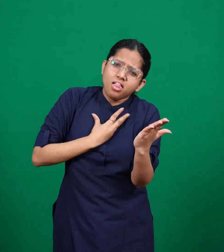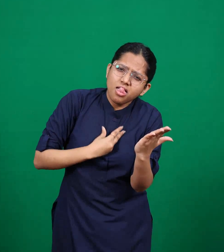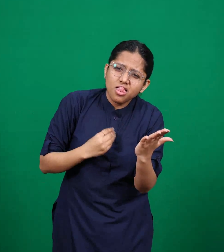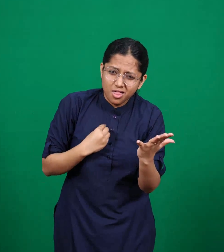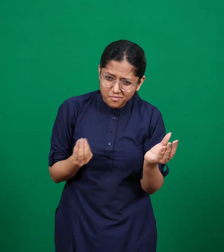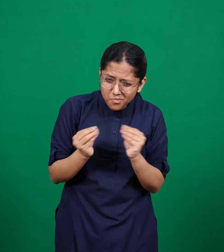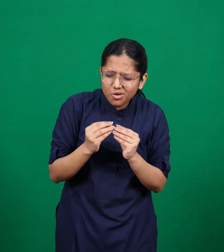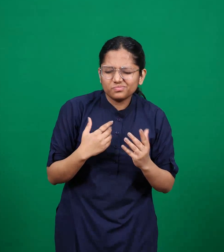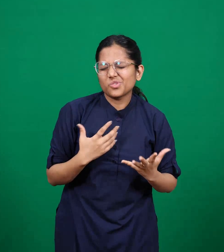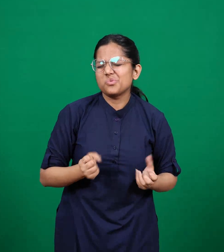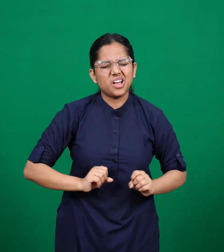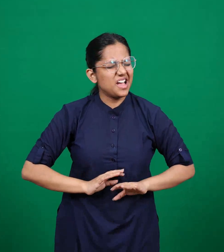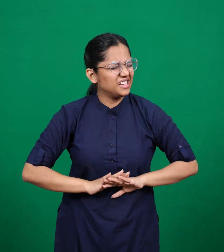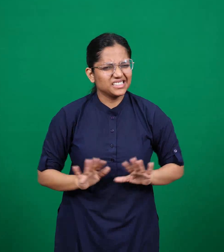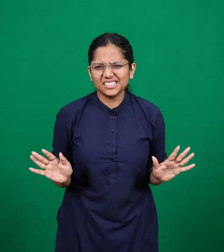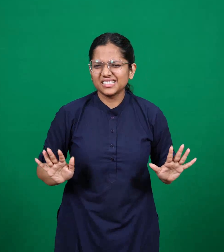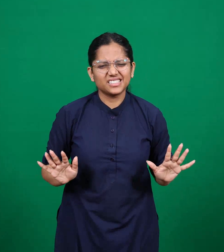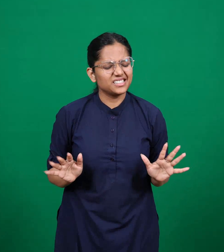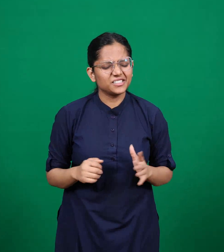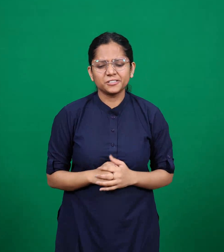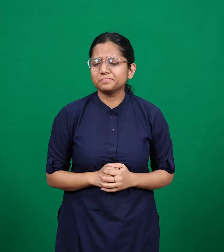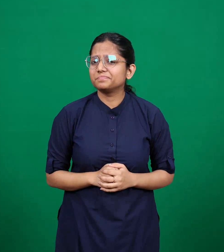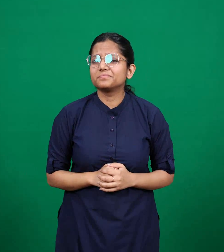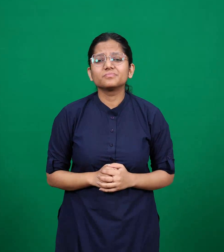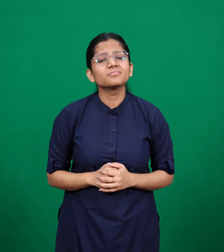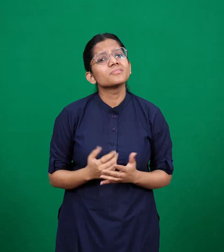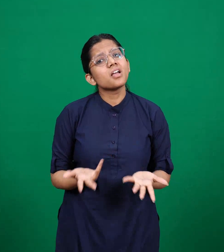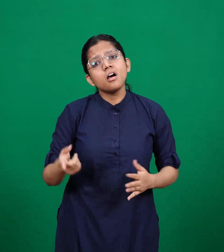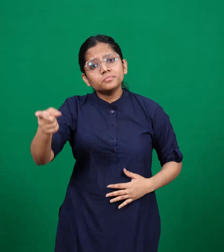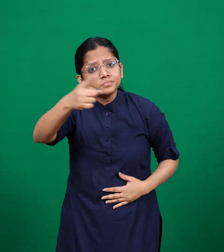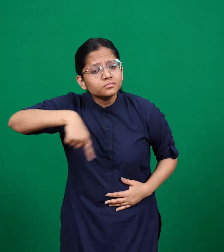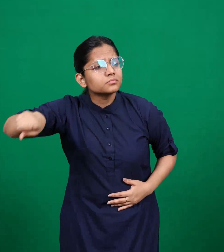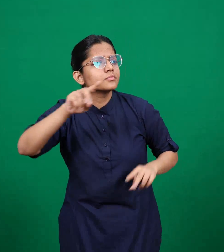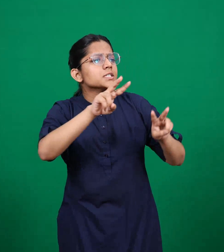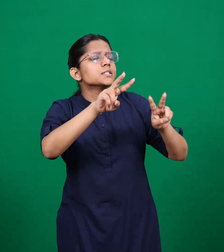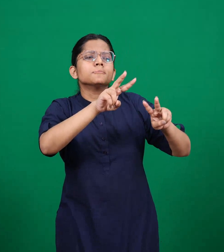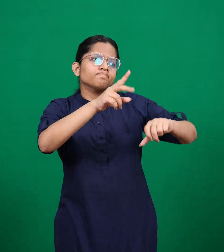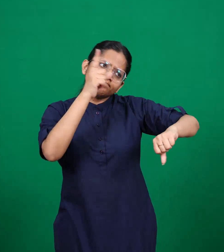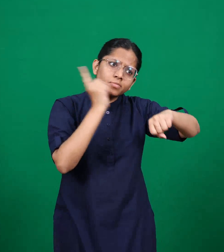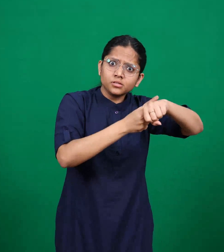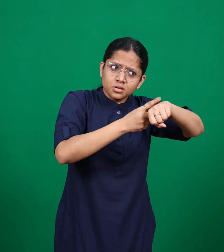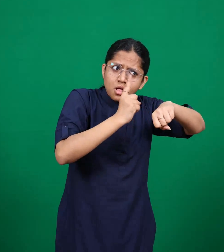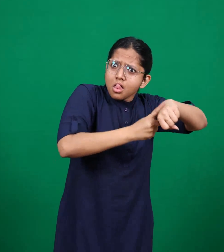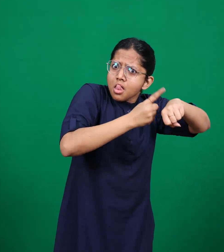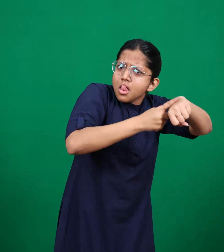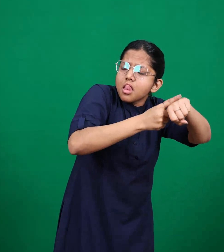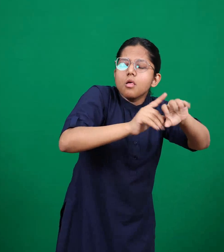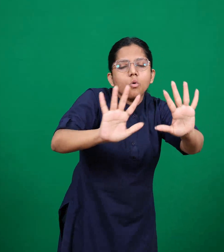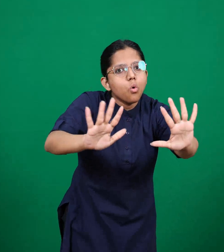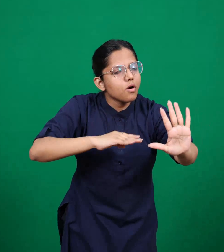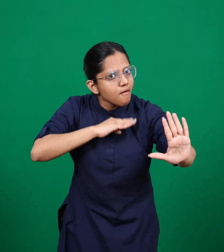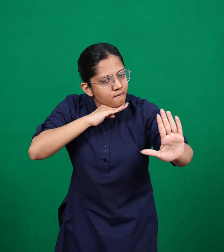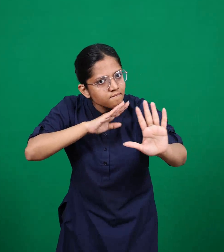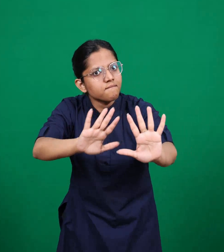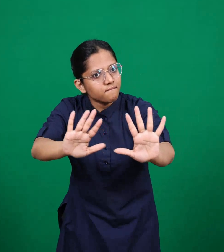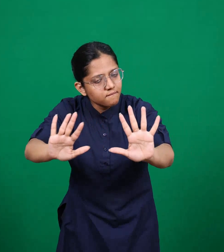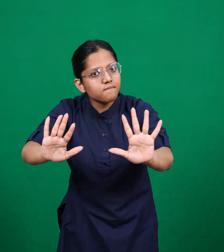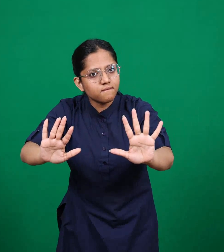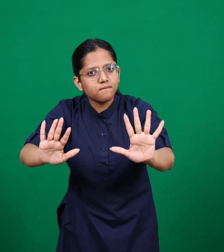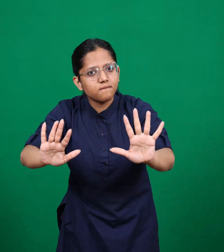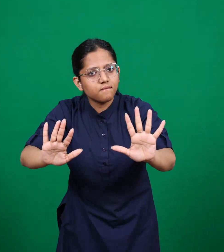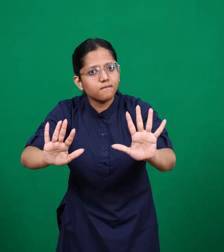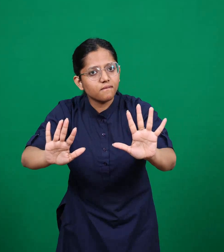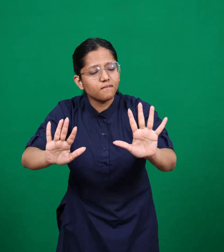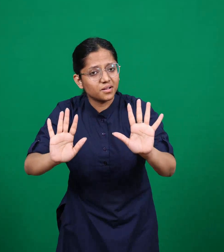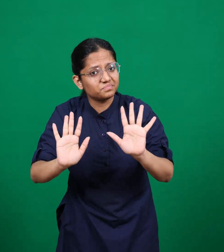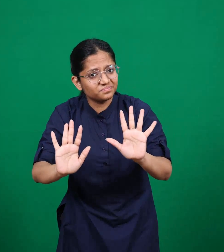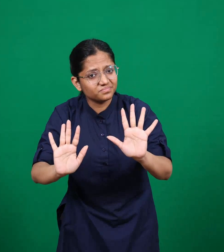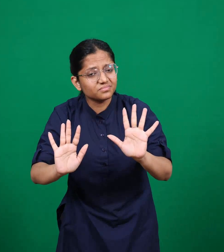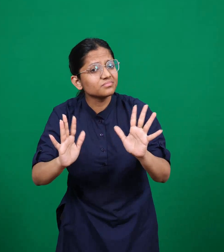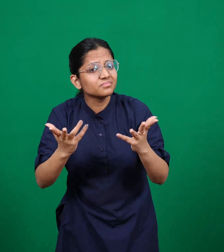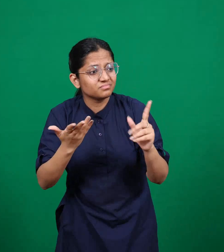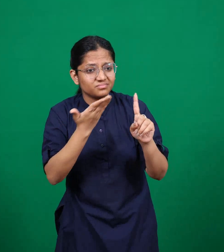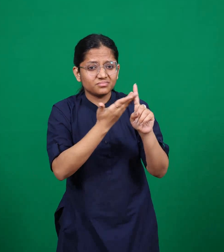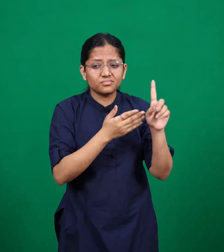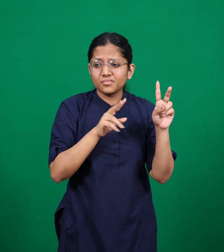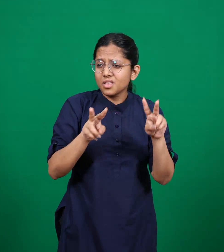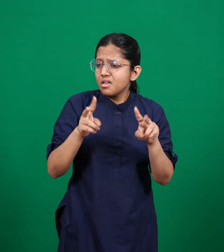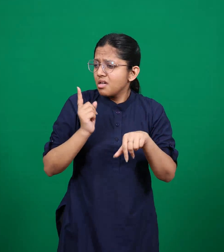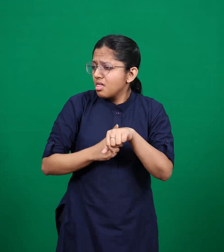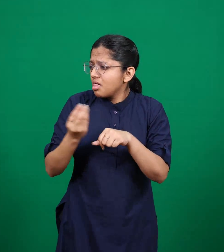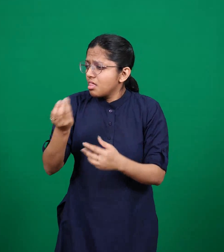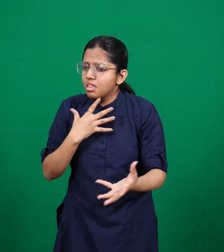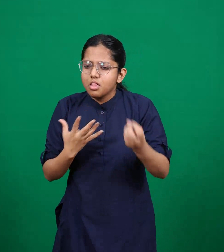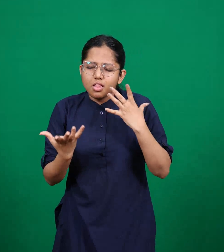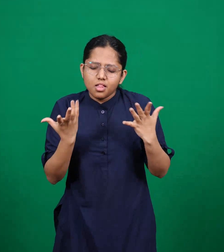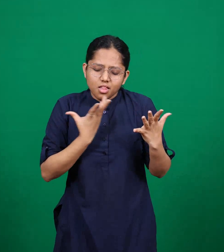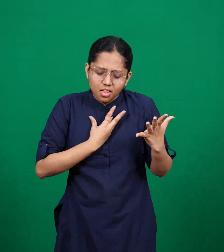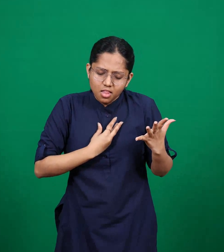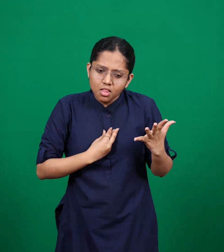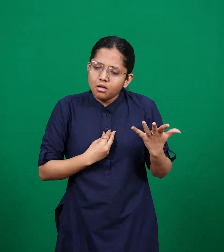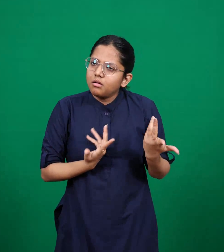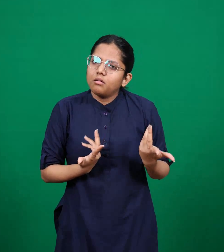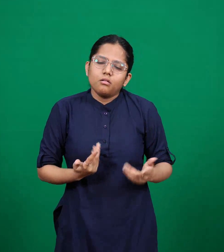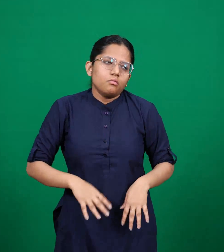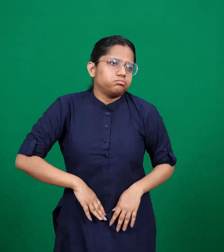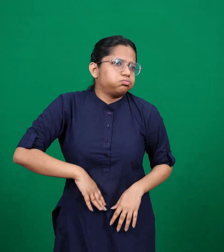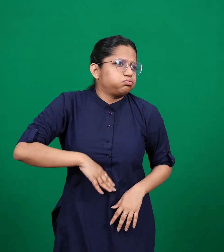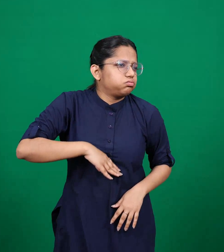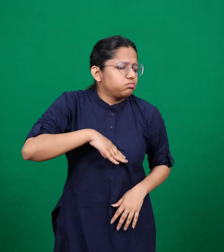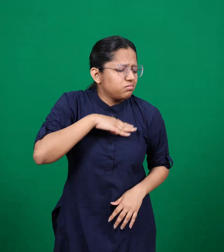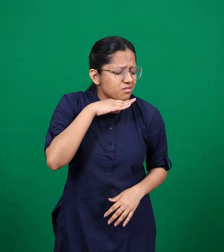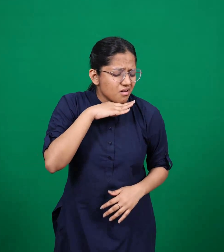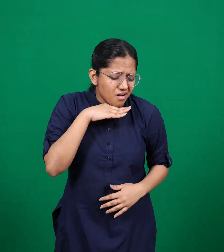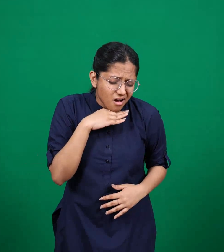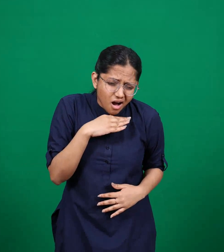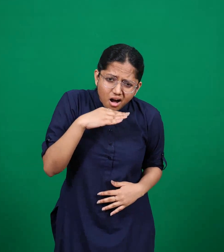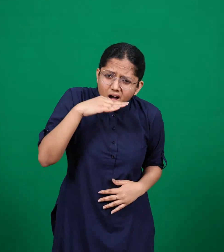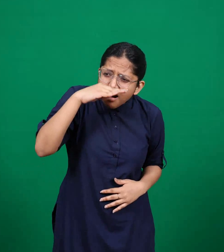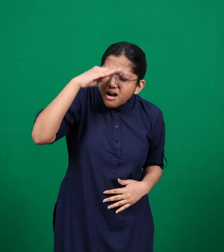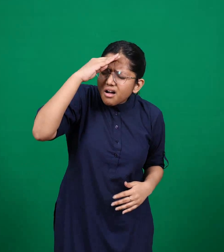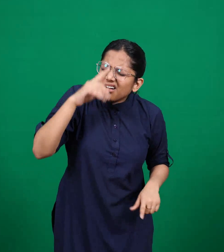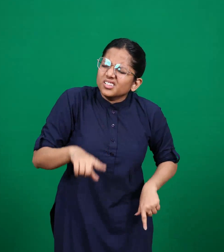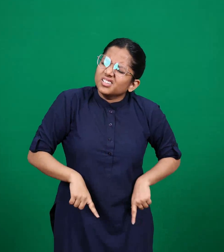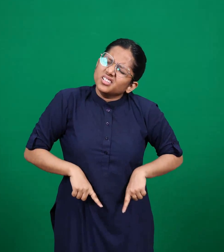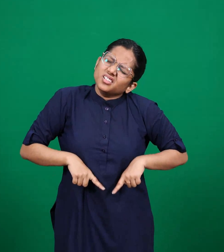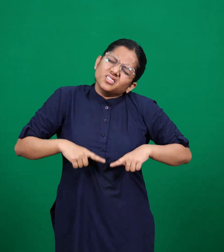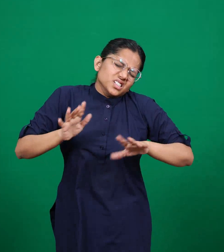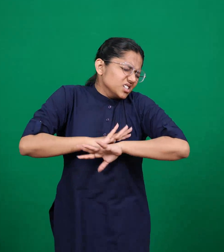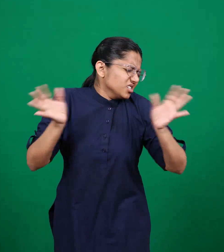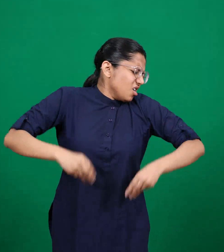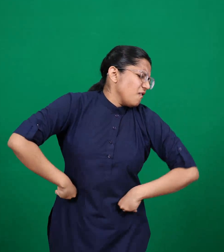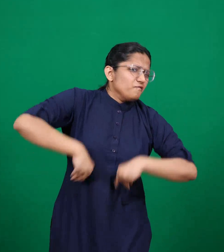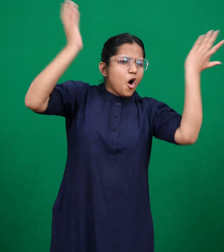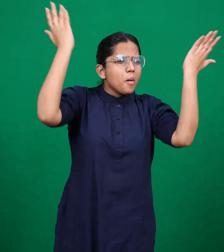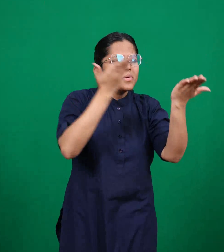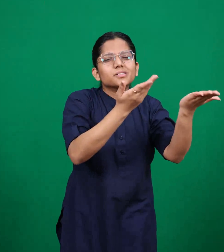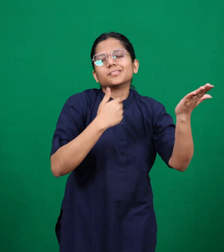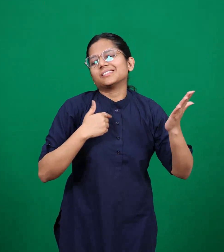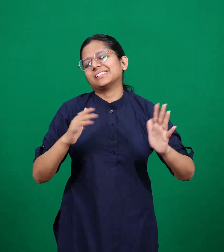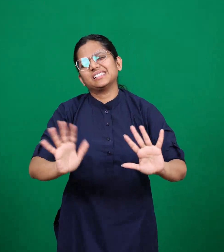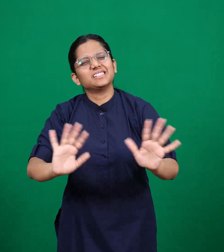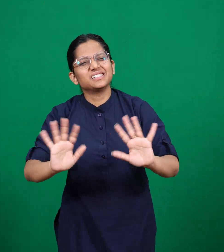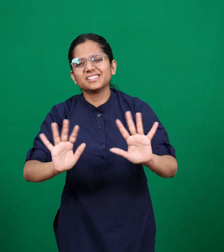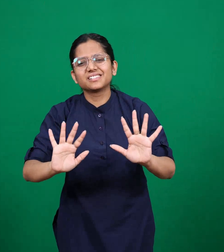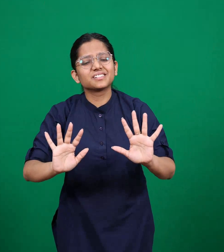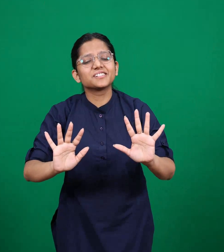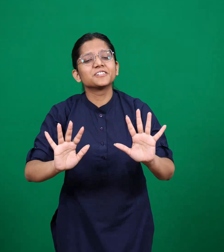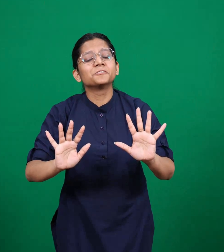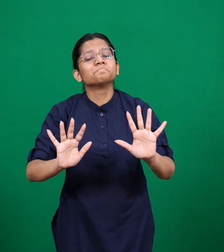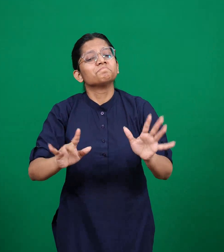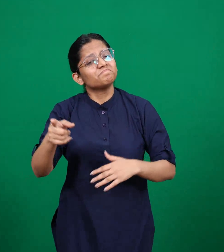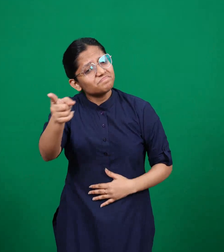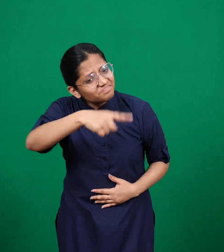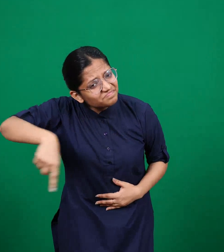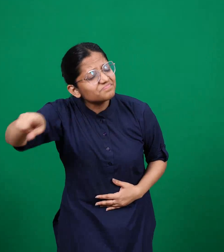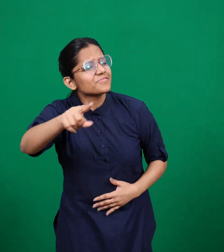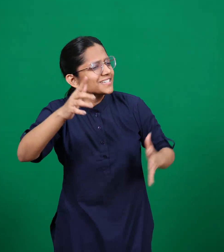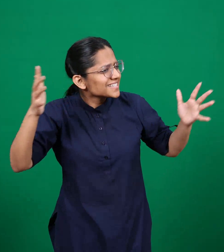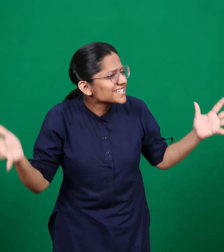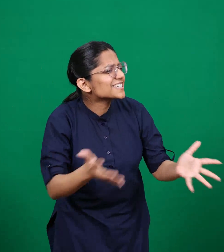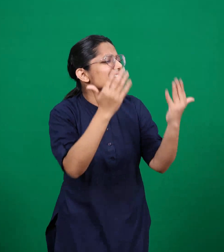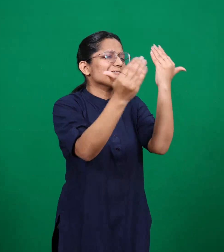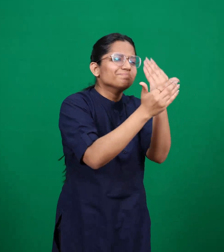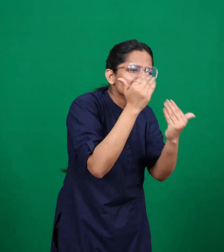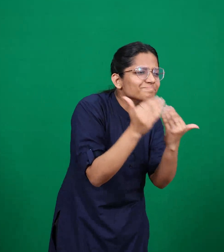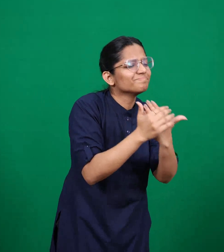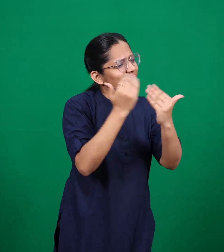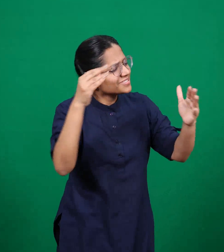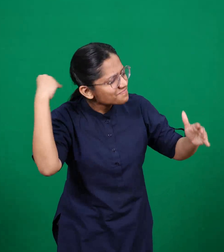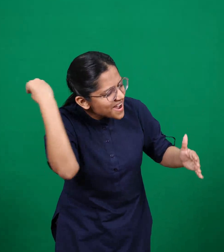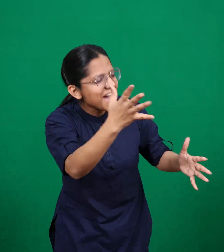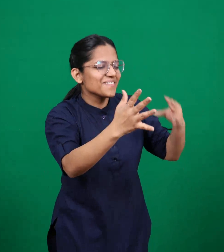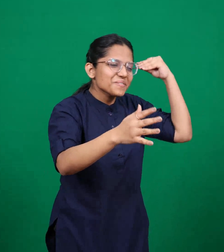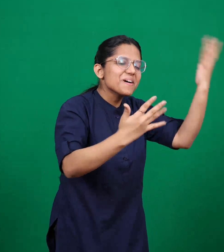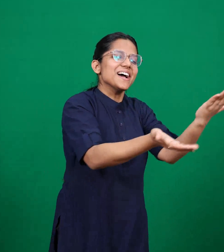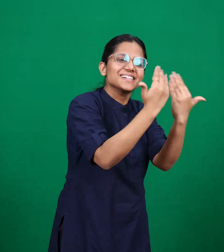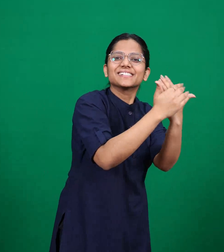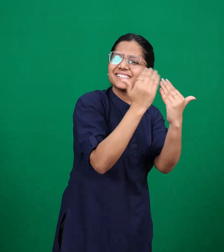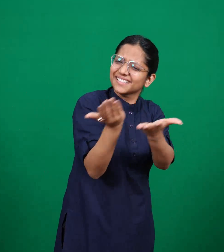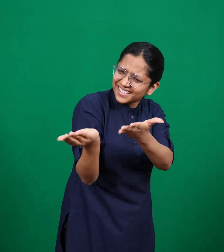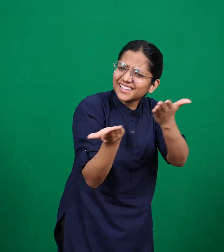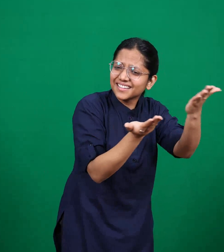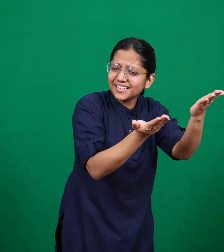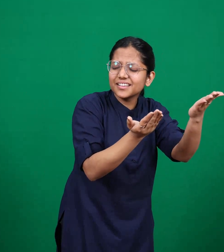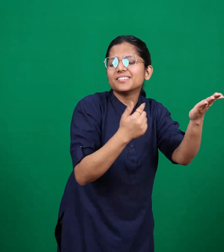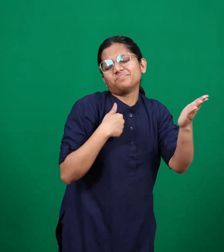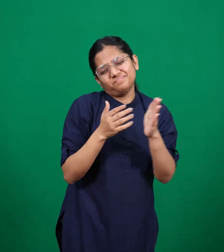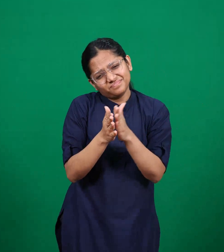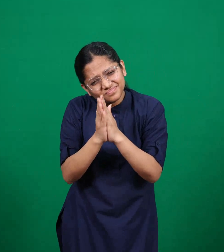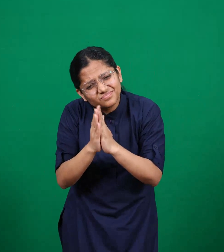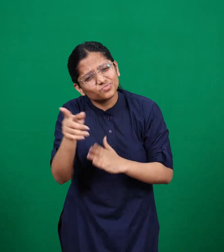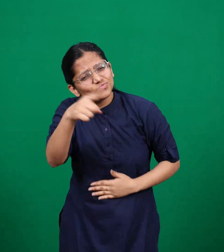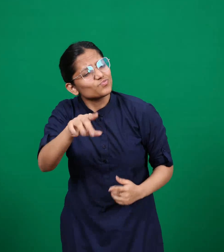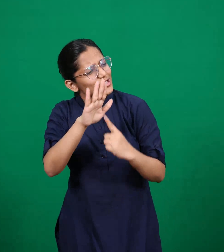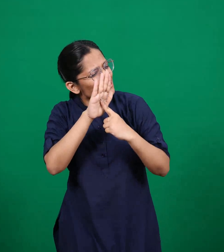So instead, you ought to forgive and comfort him, so that he will not be overwhelmed by excessive sorrow.